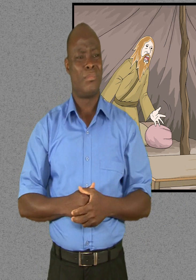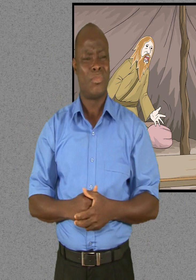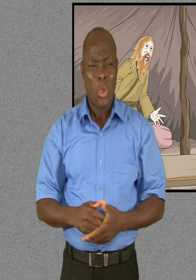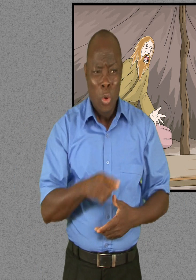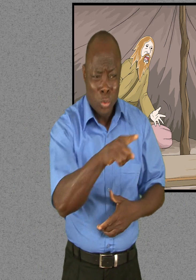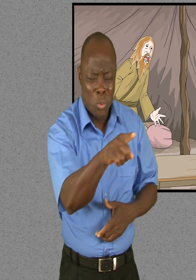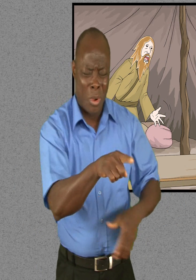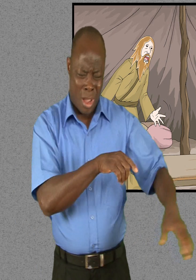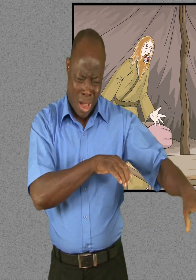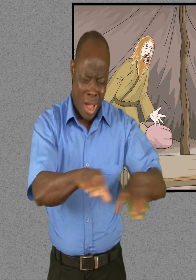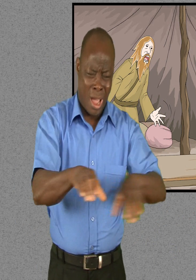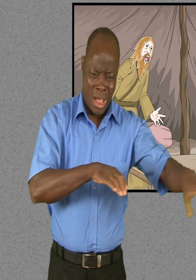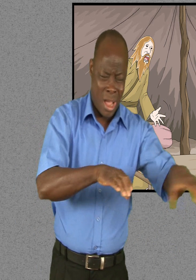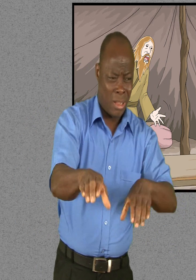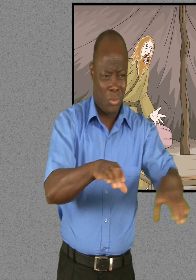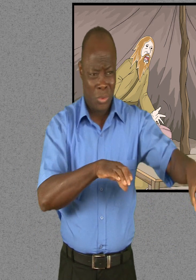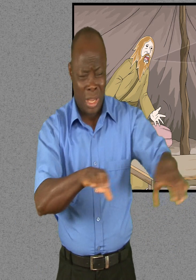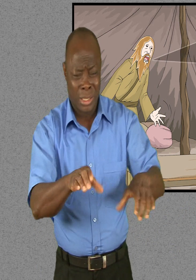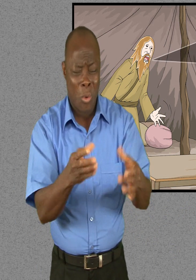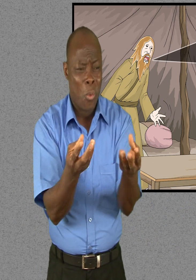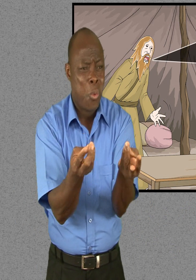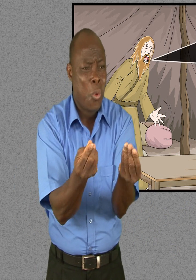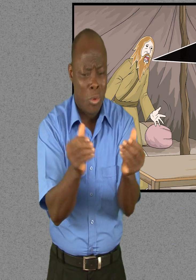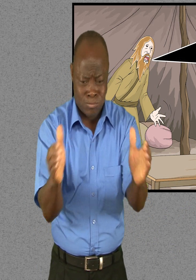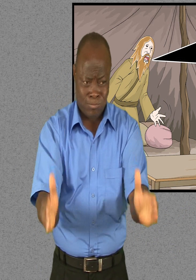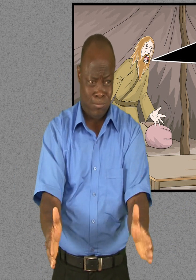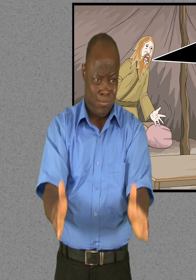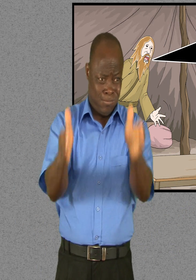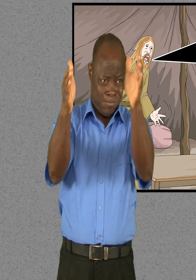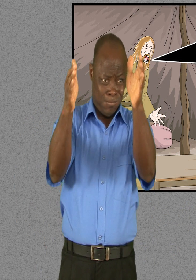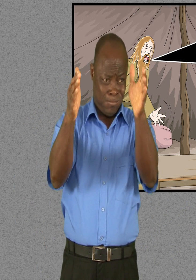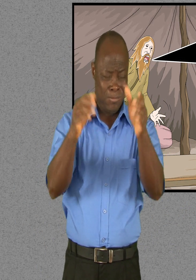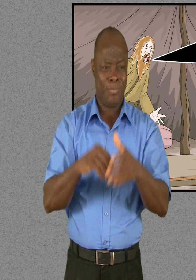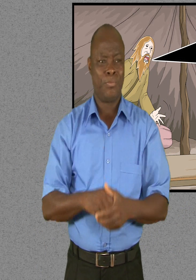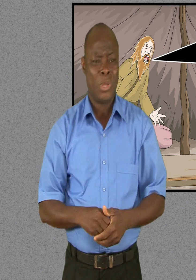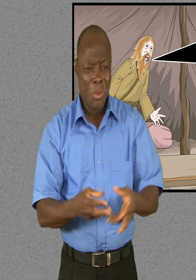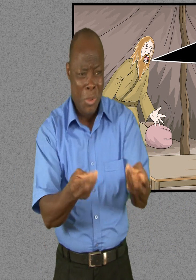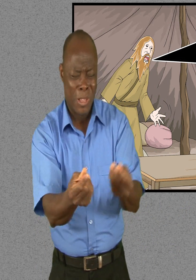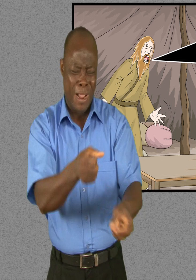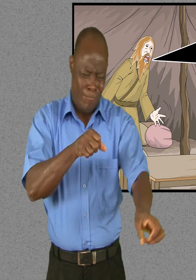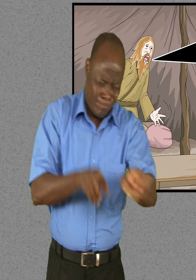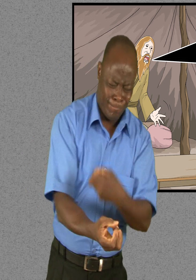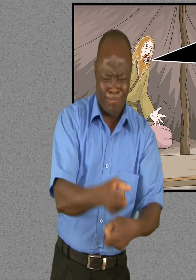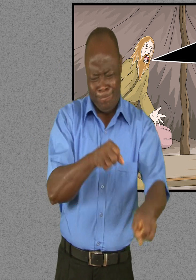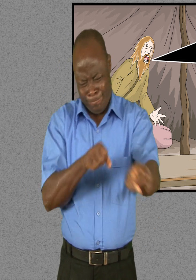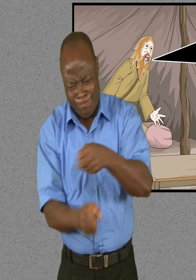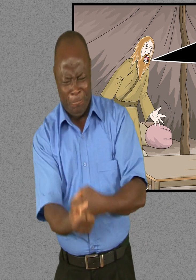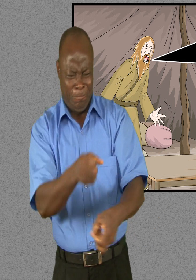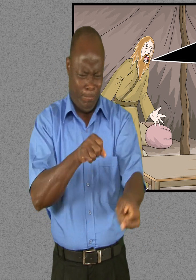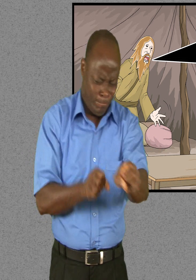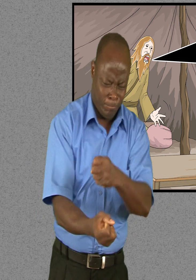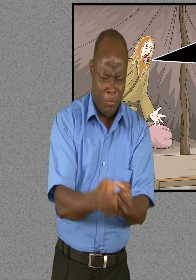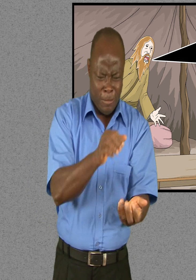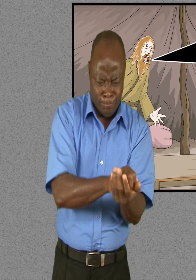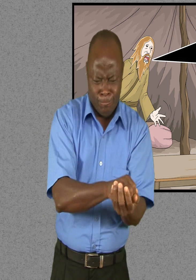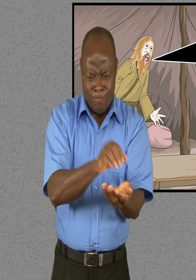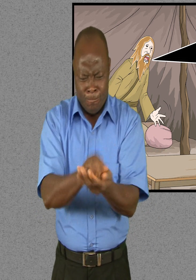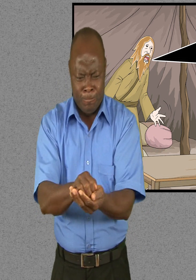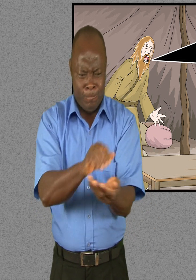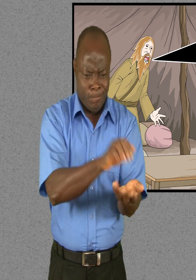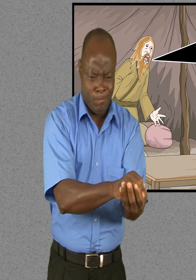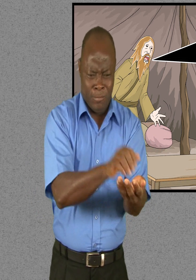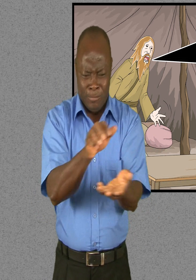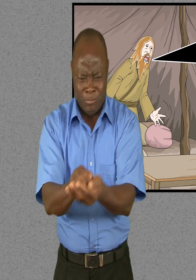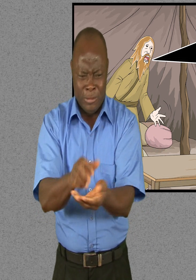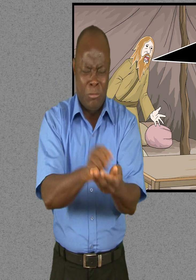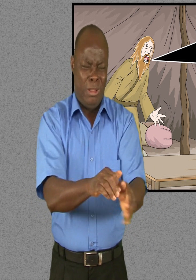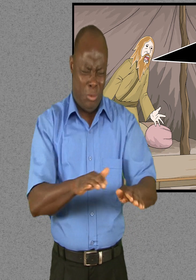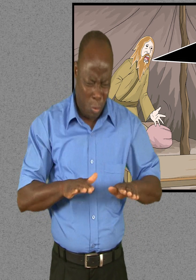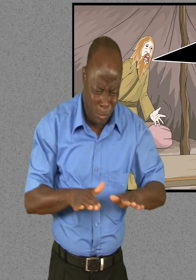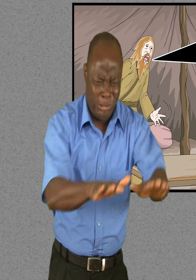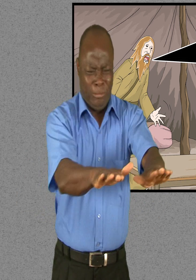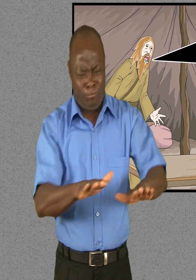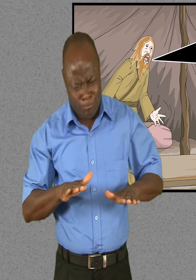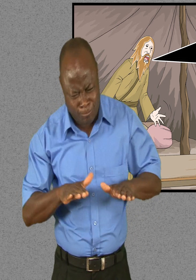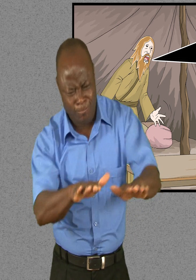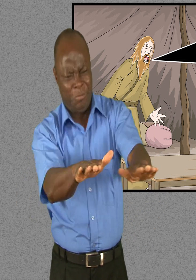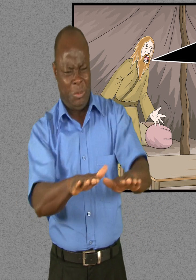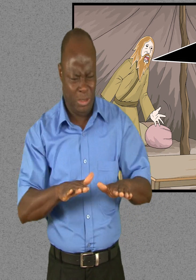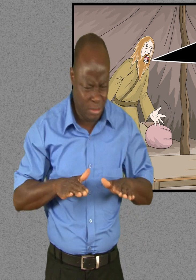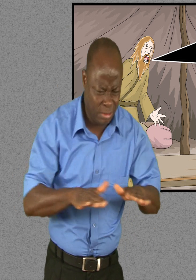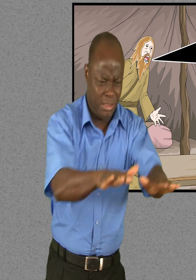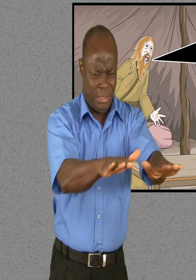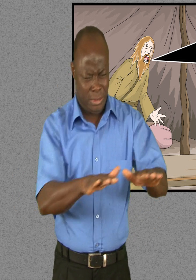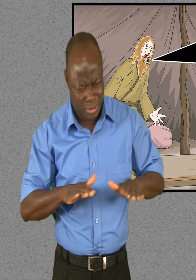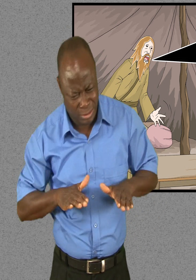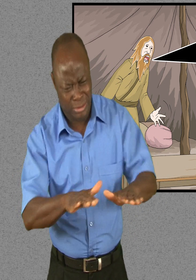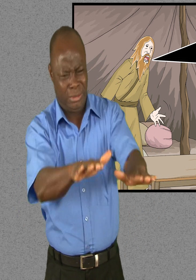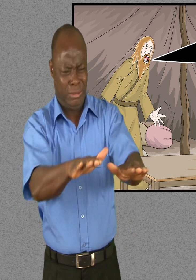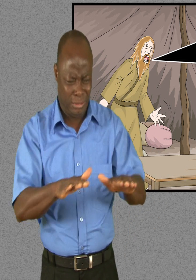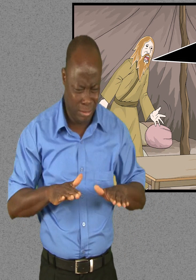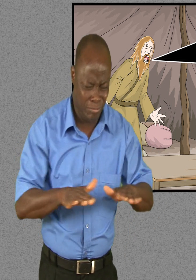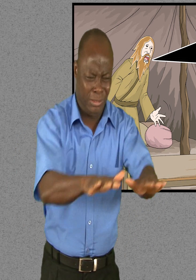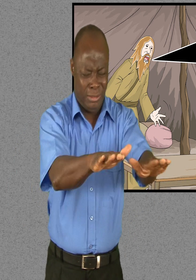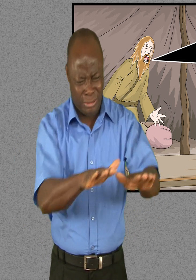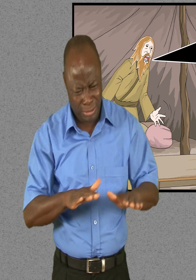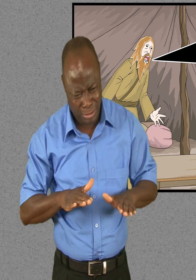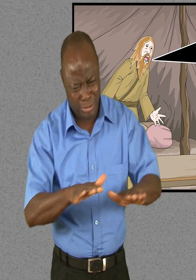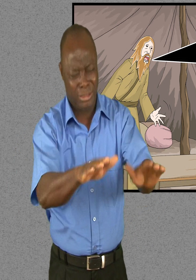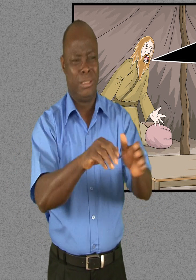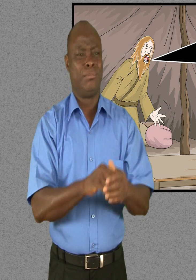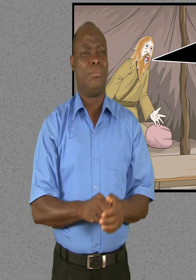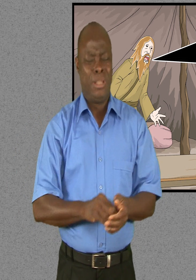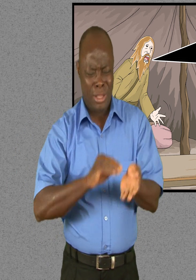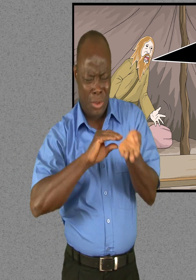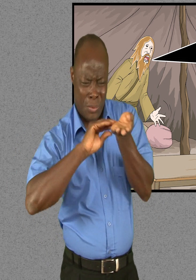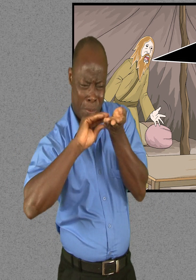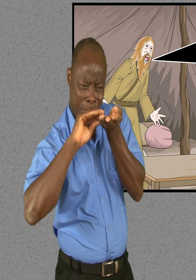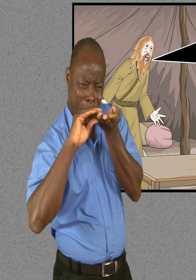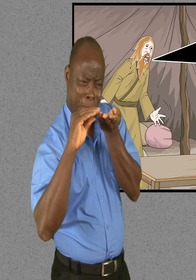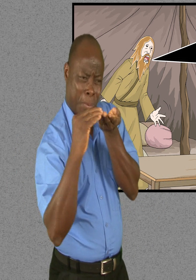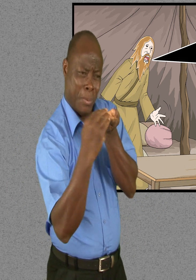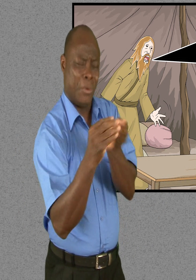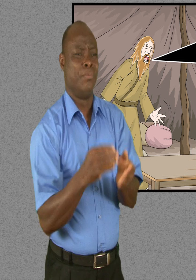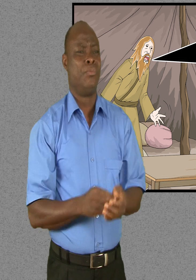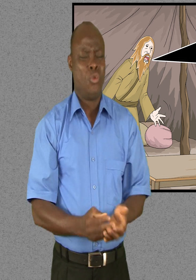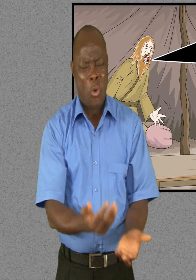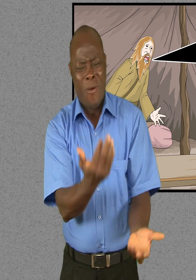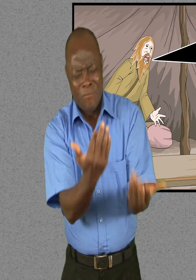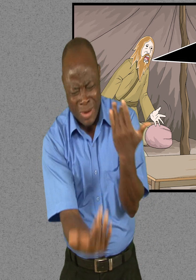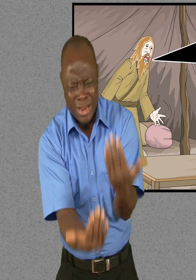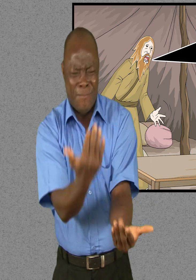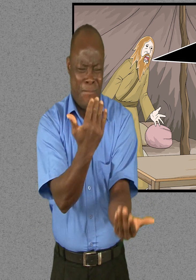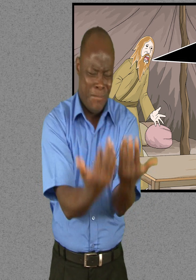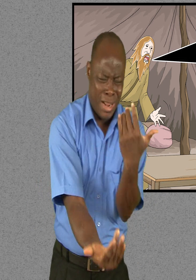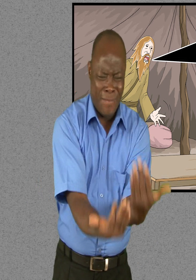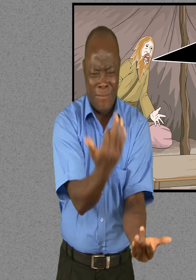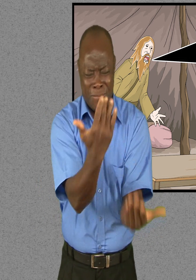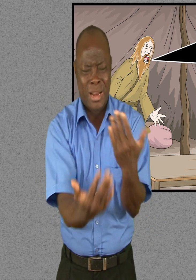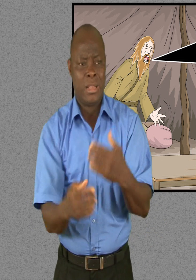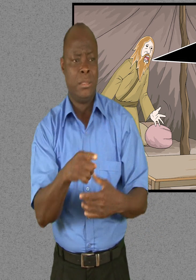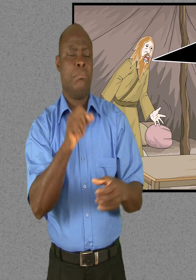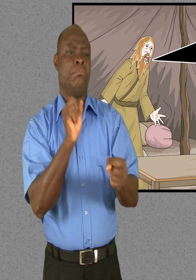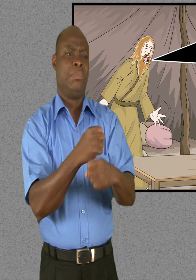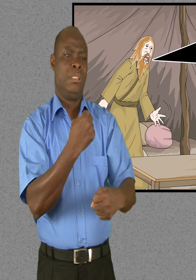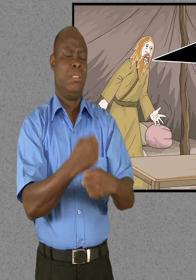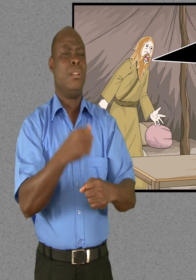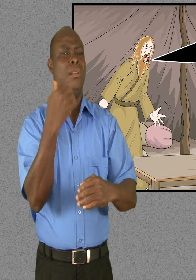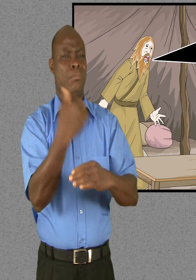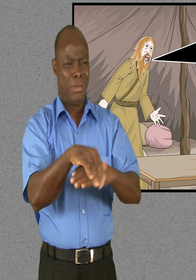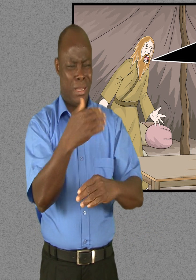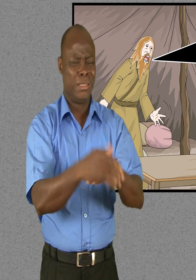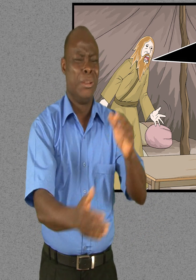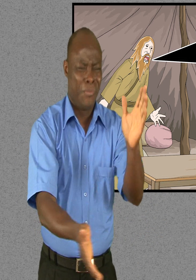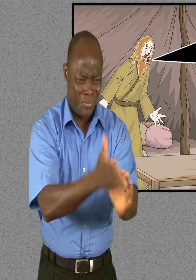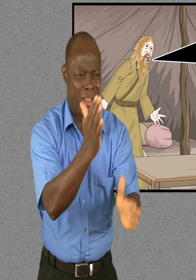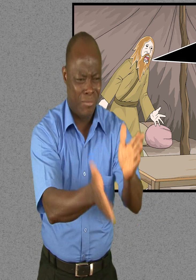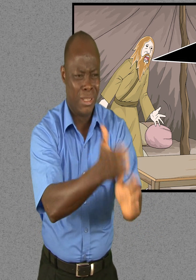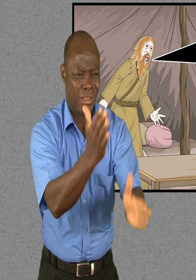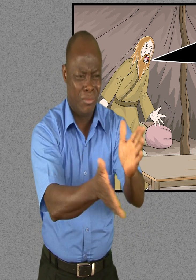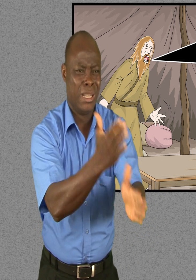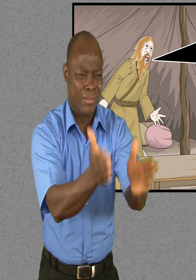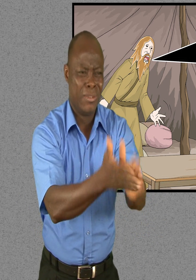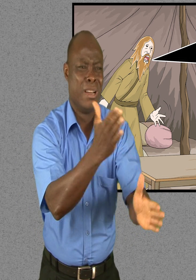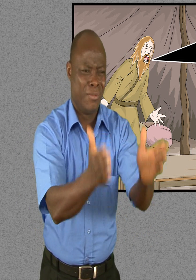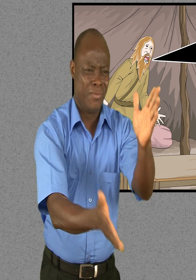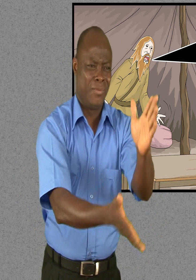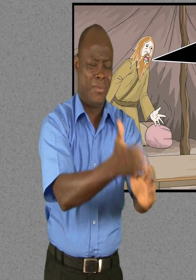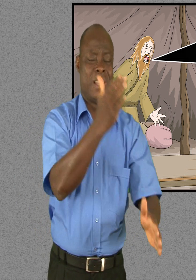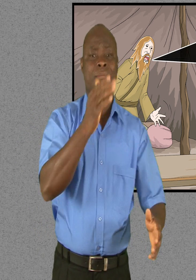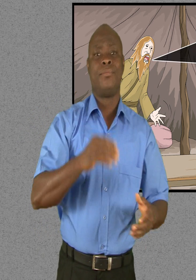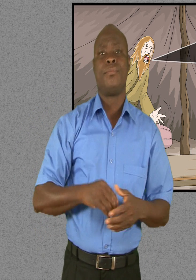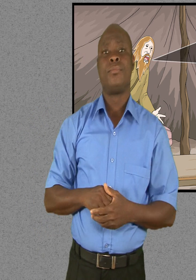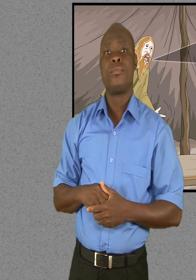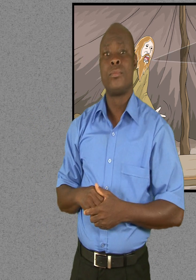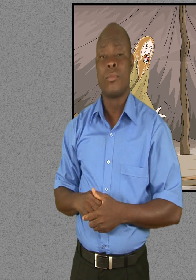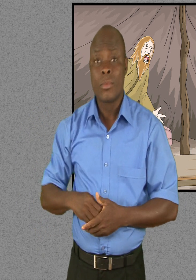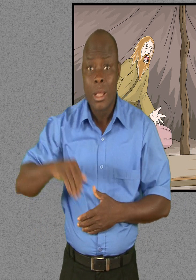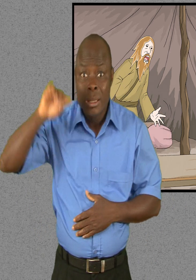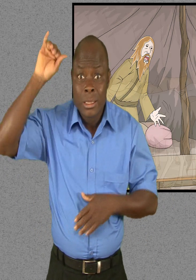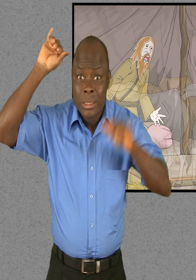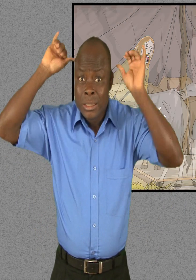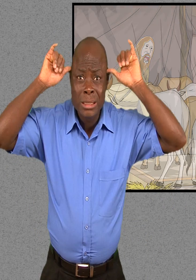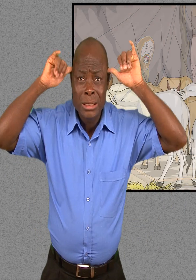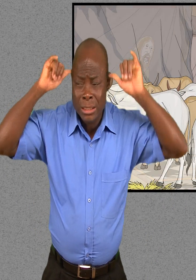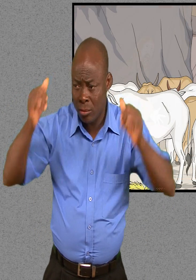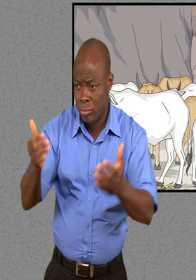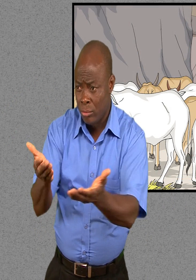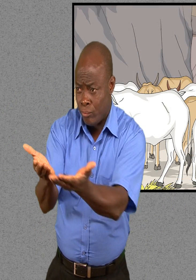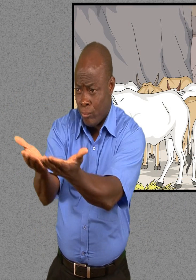Prepare three seahs of fine flour, knead it, and bake some bread.”